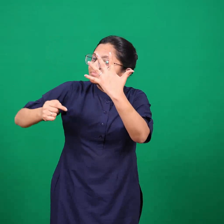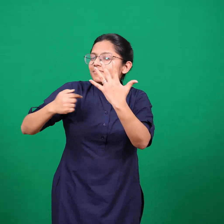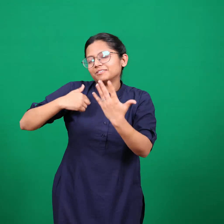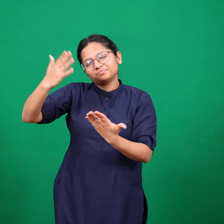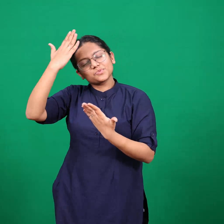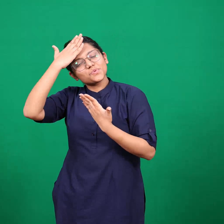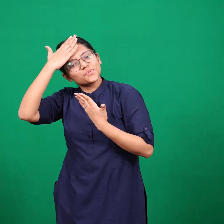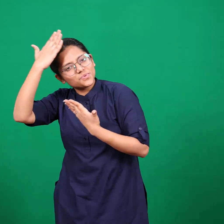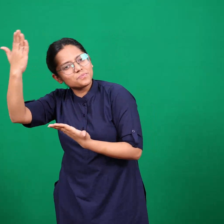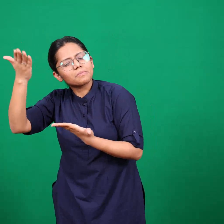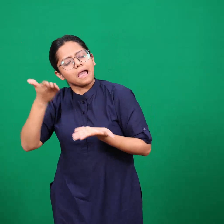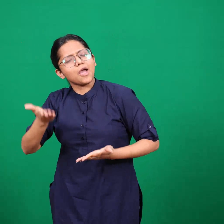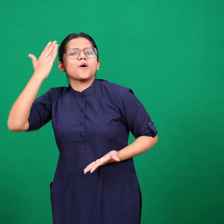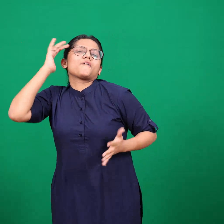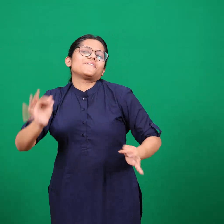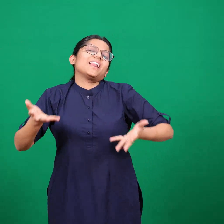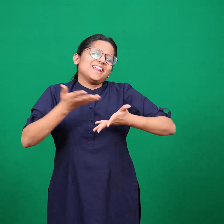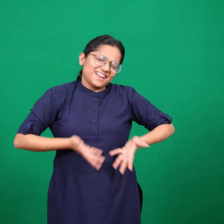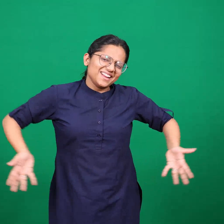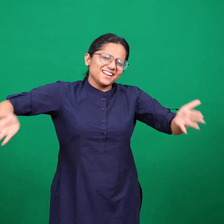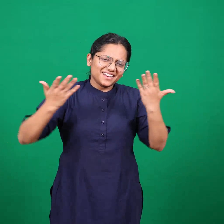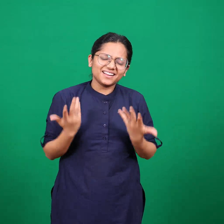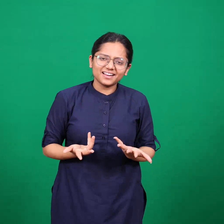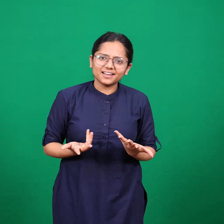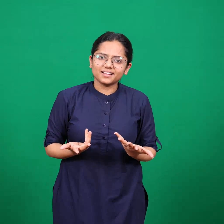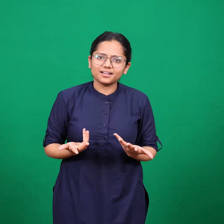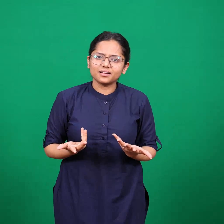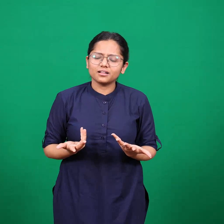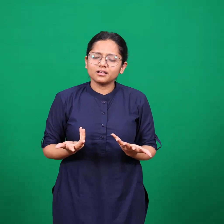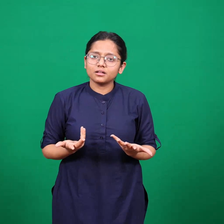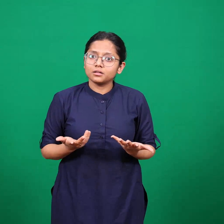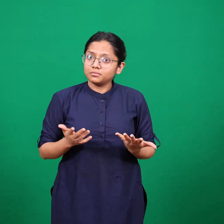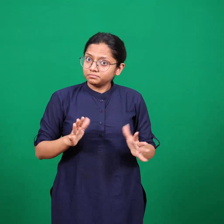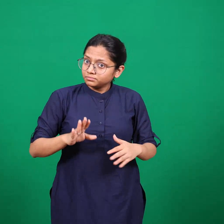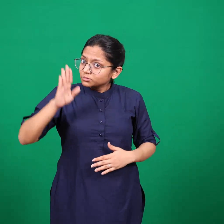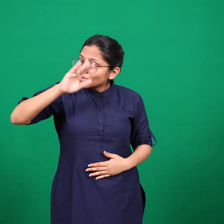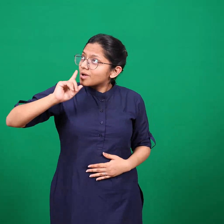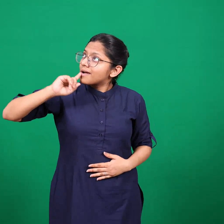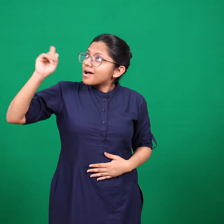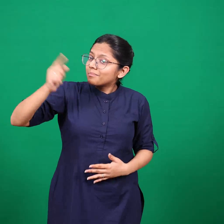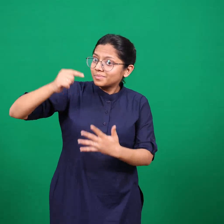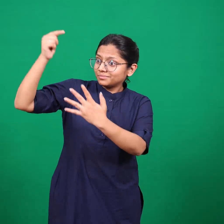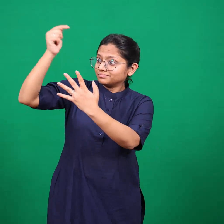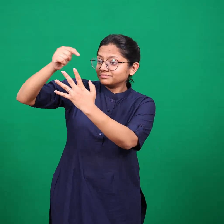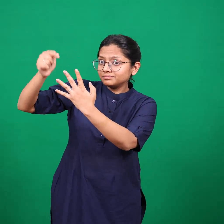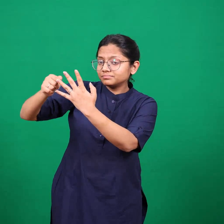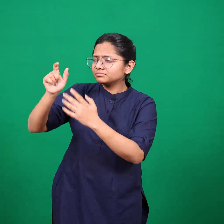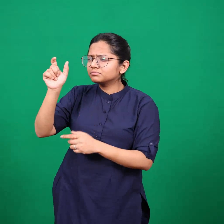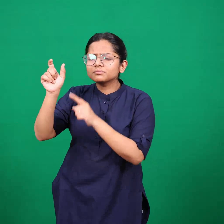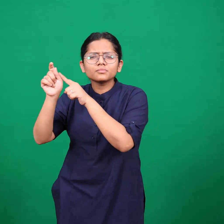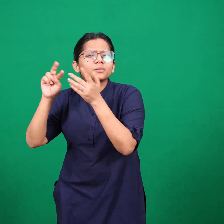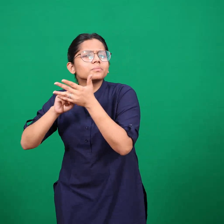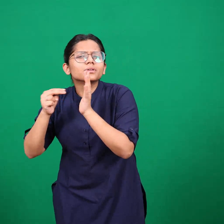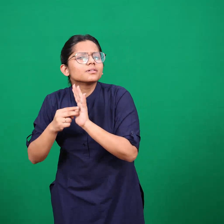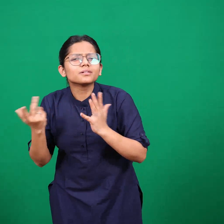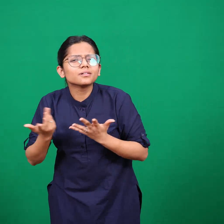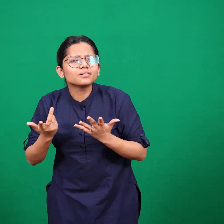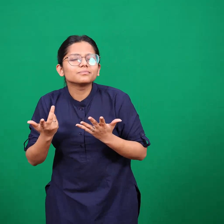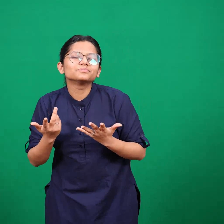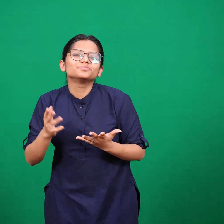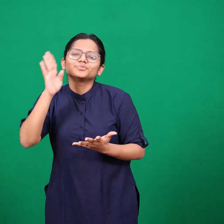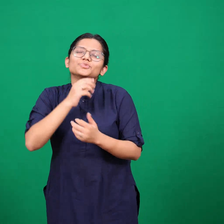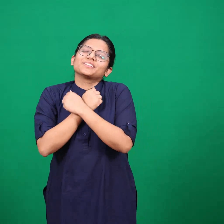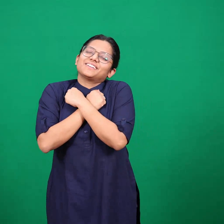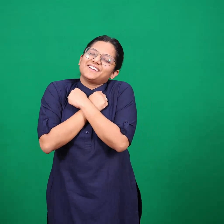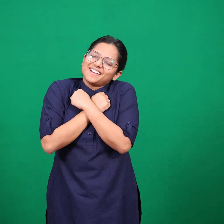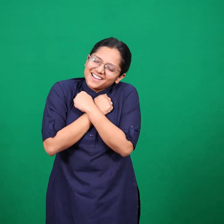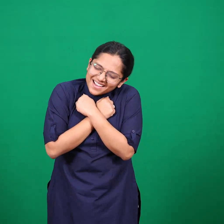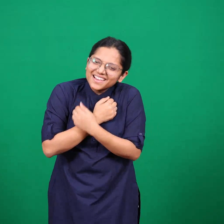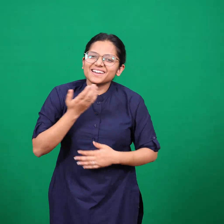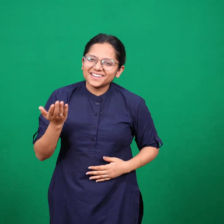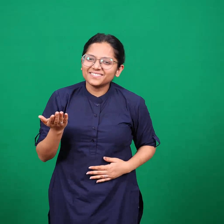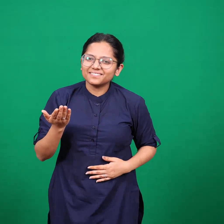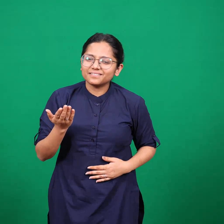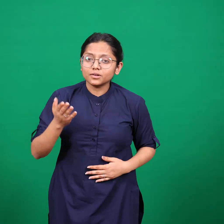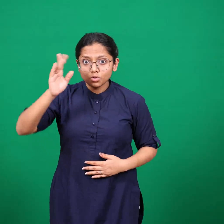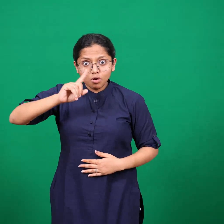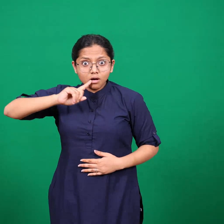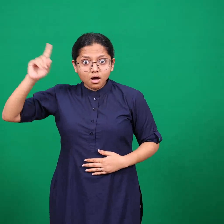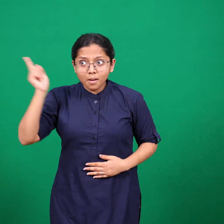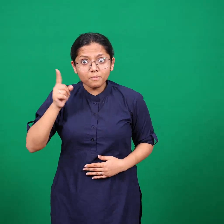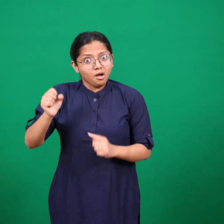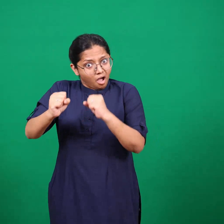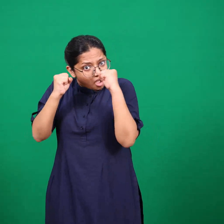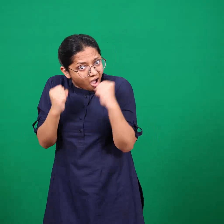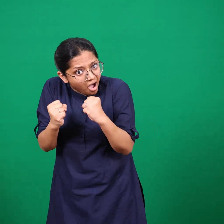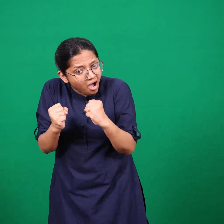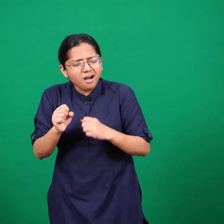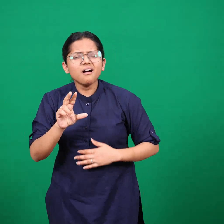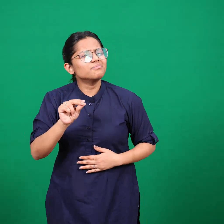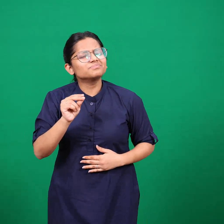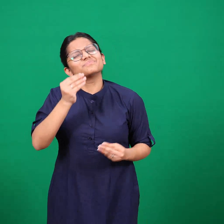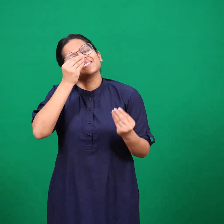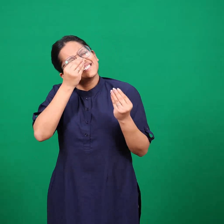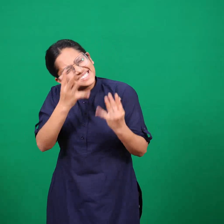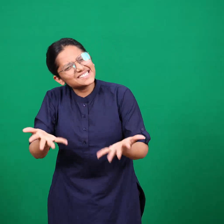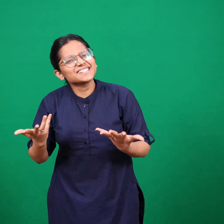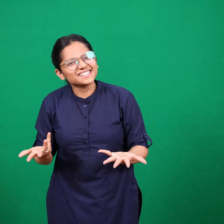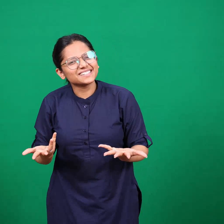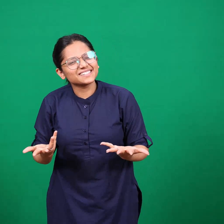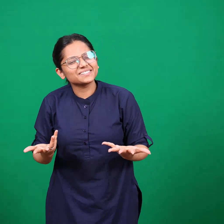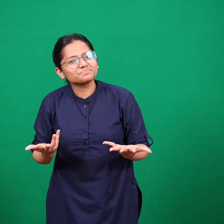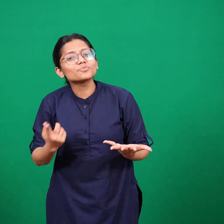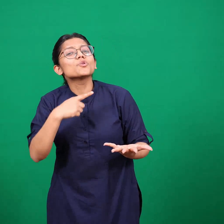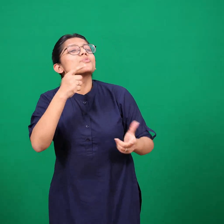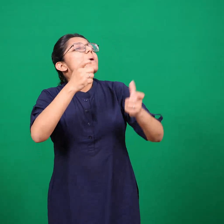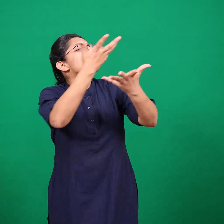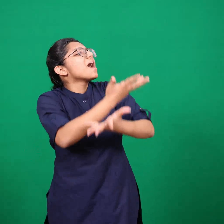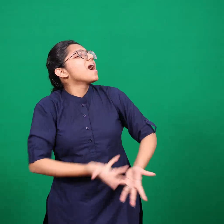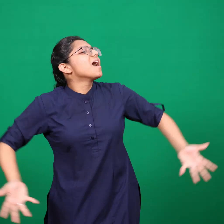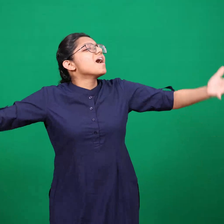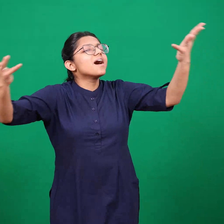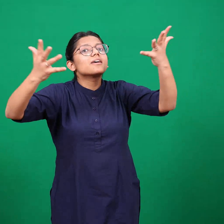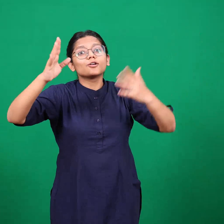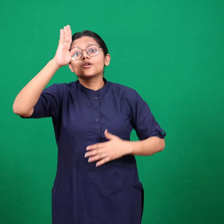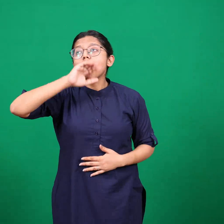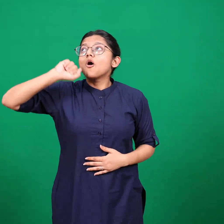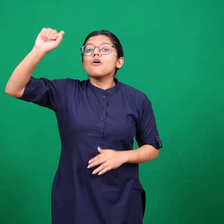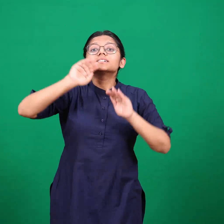For this is the love of God, that we keep His commandments.